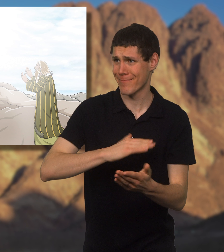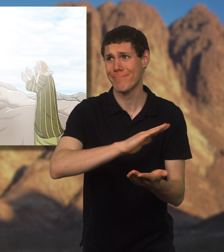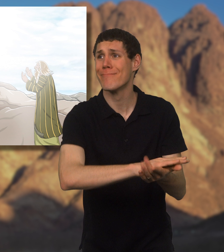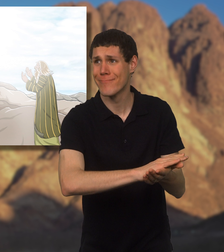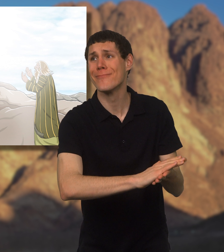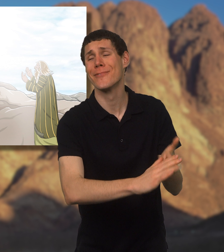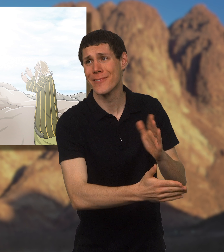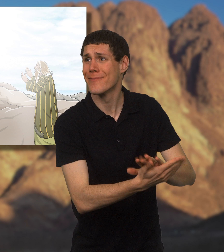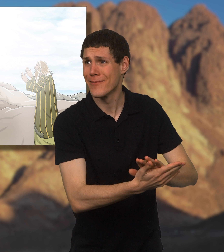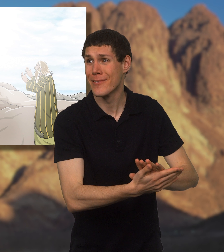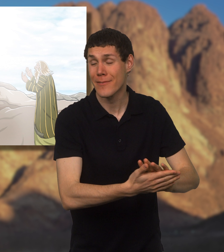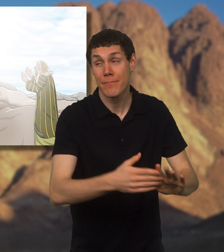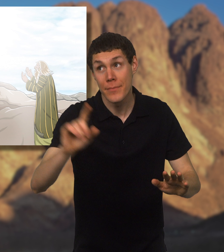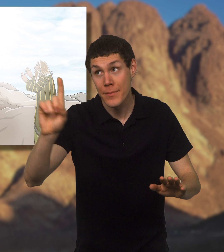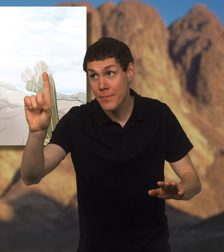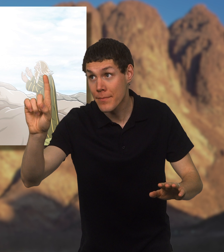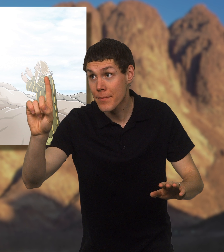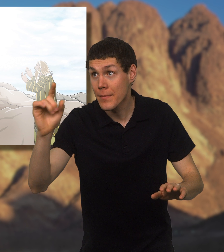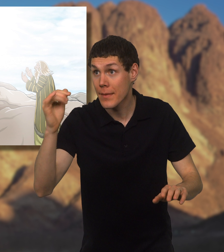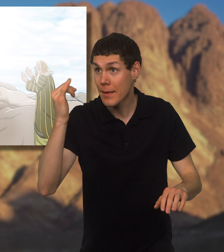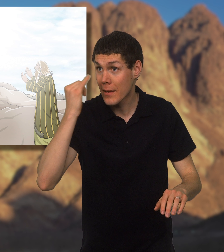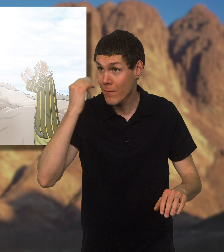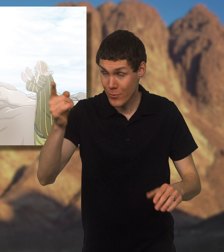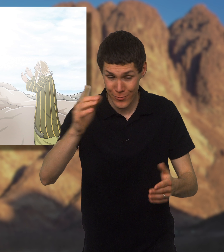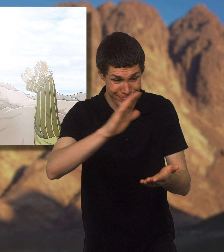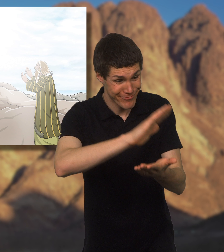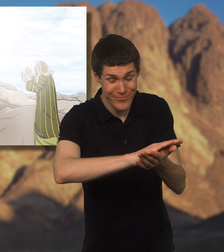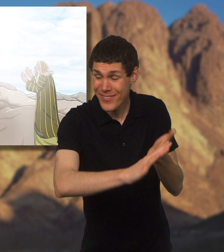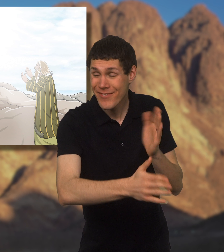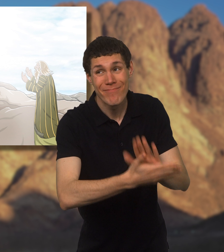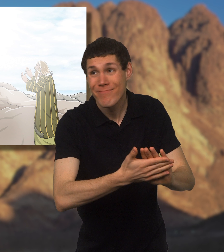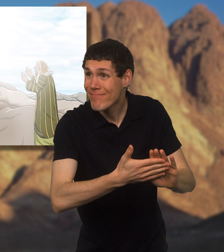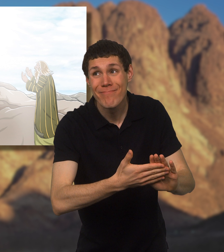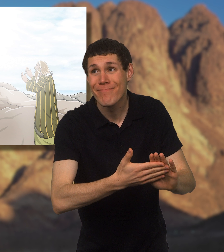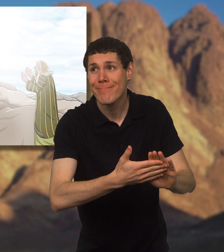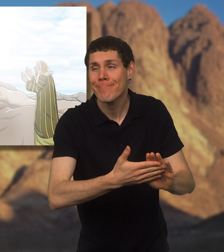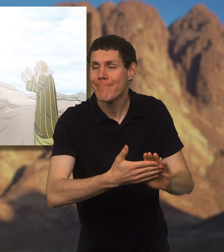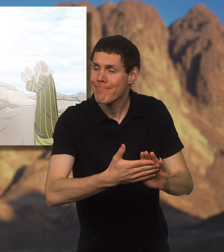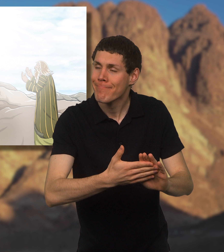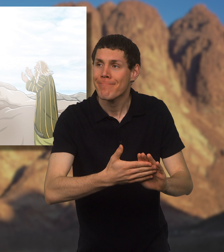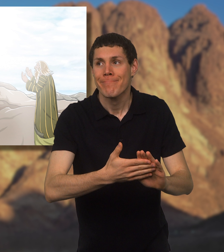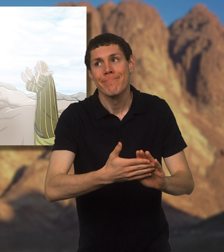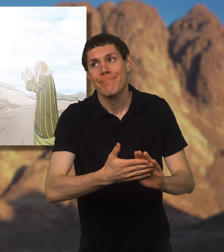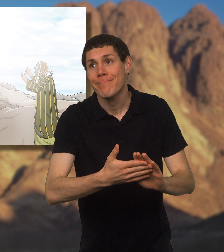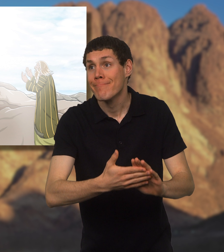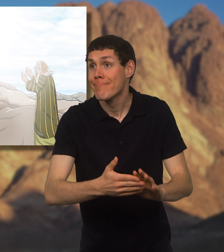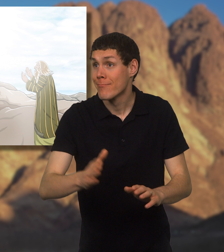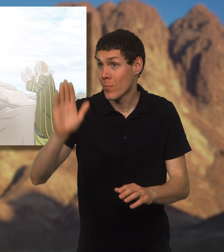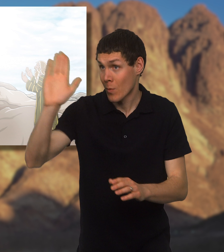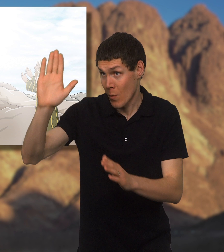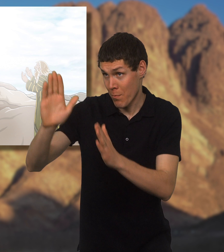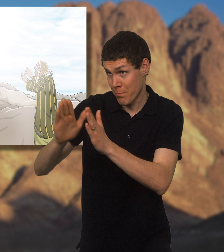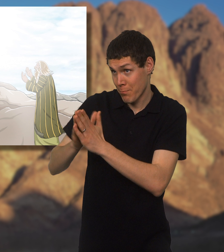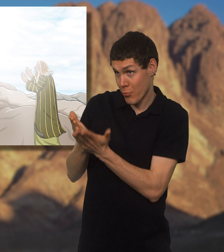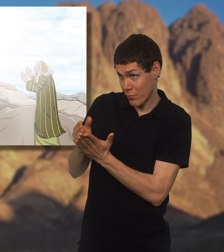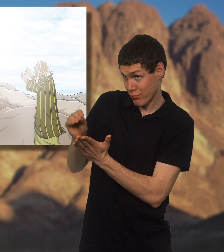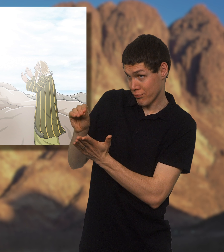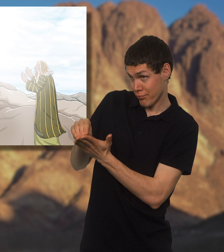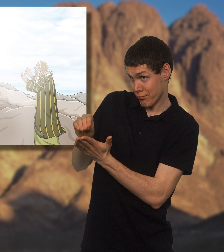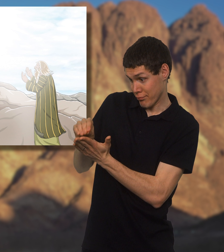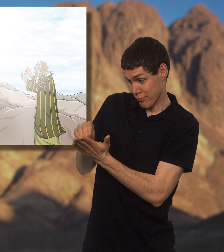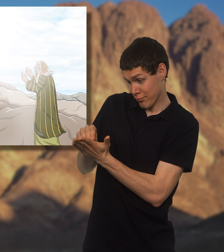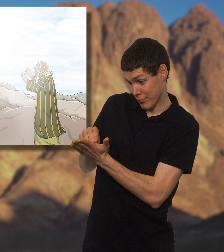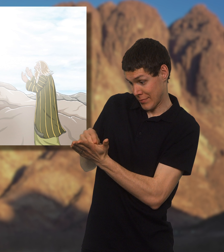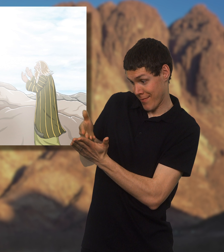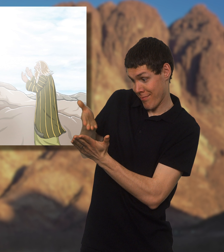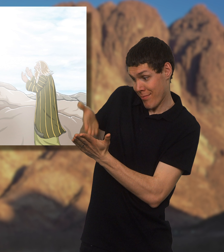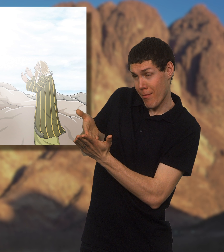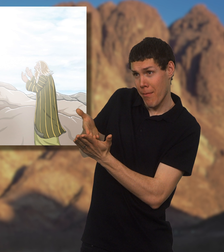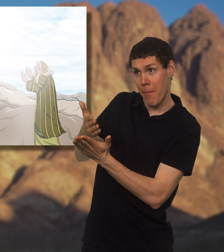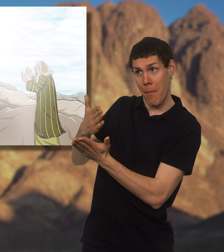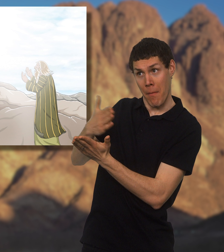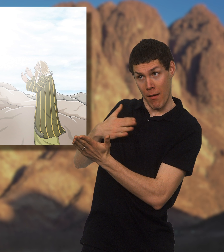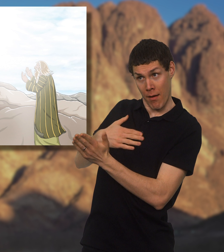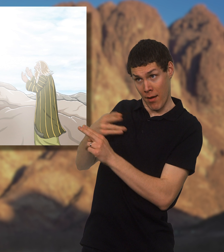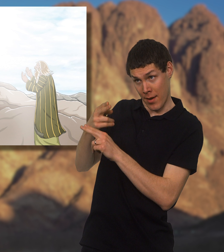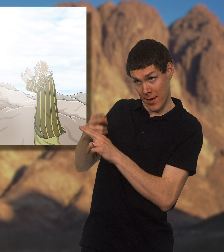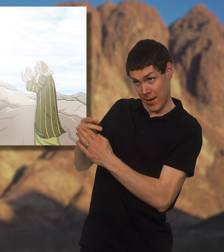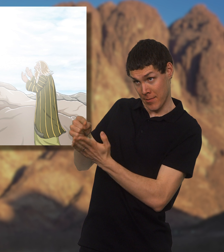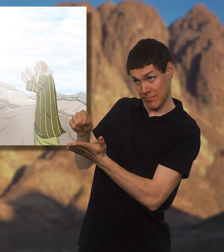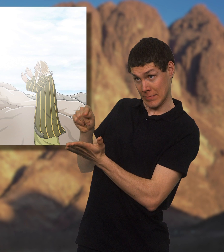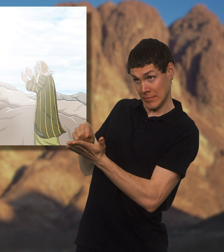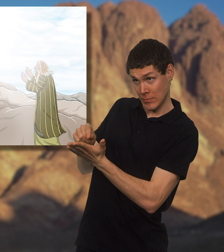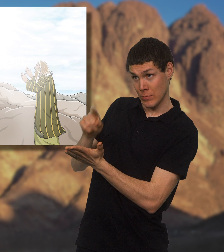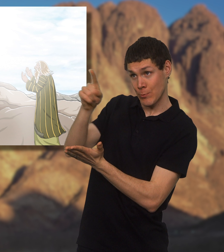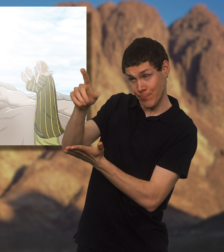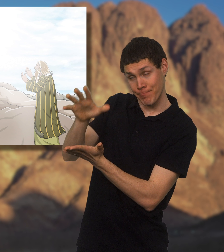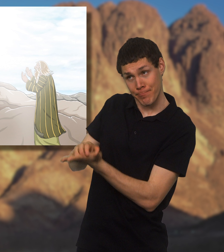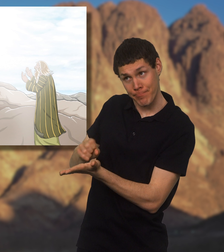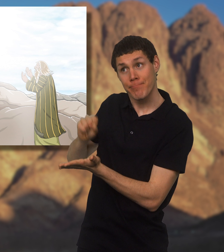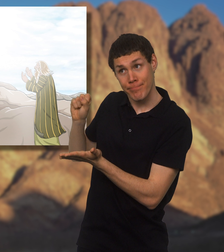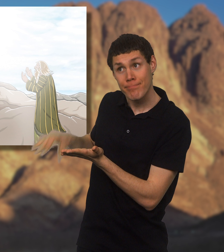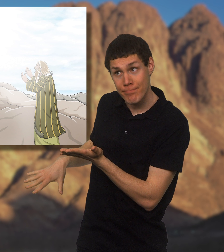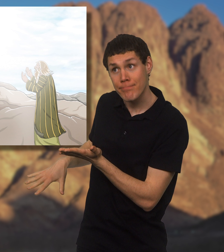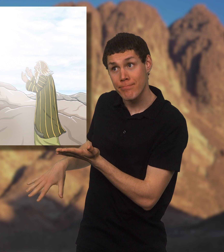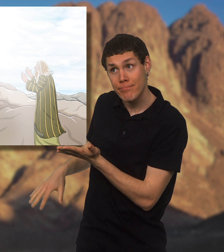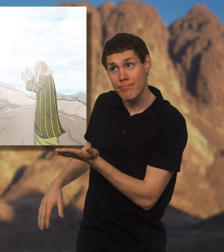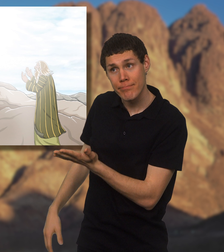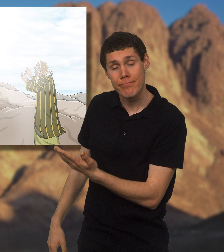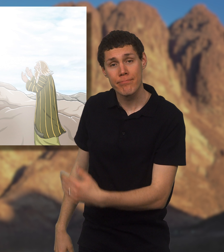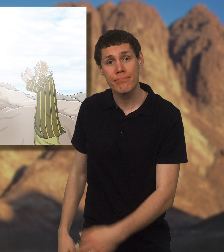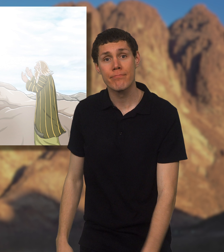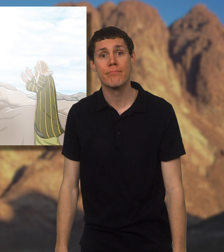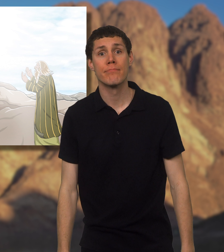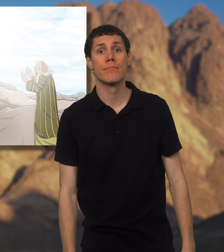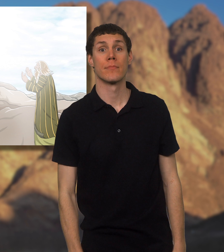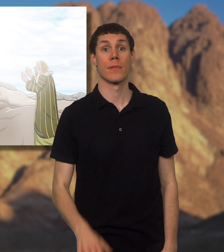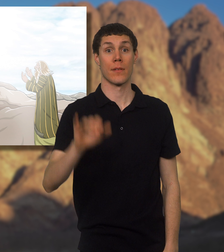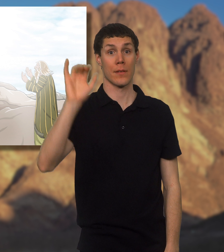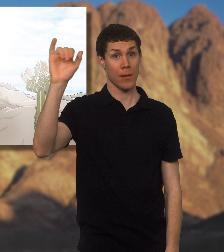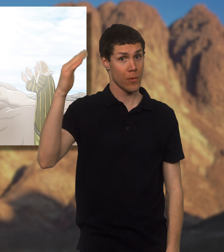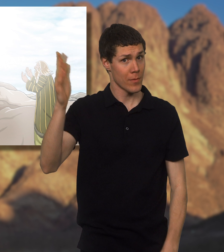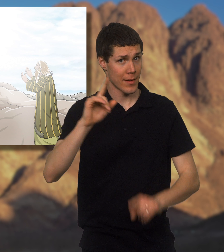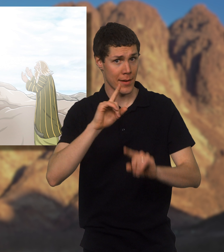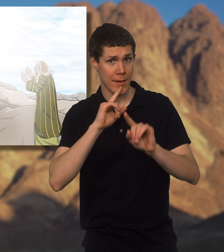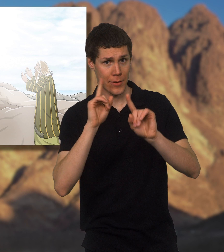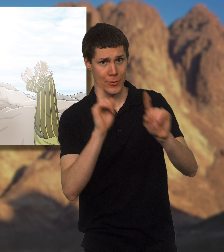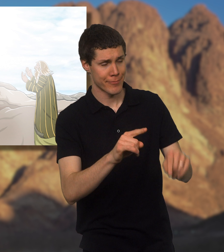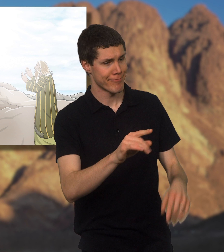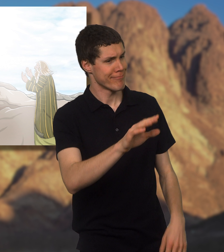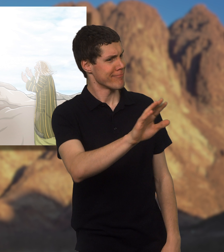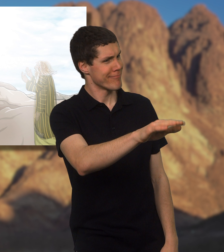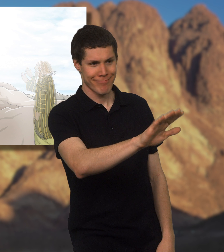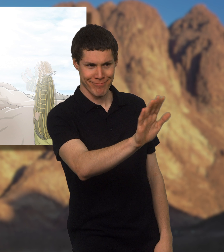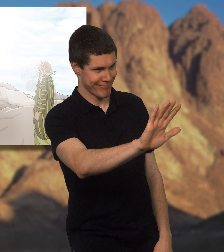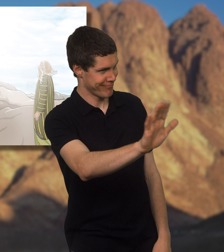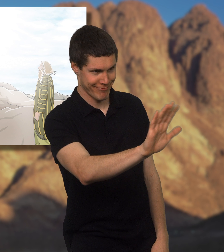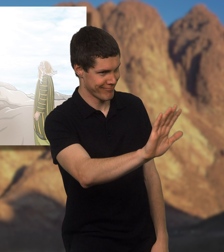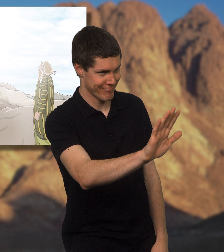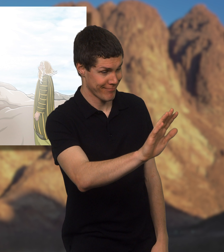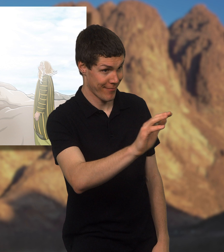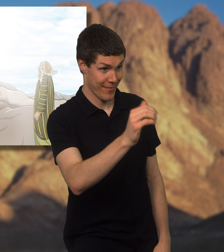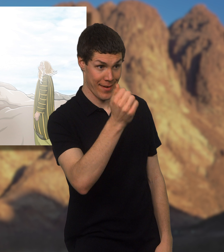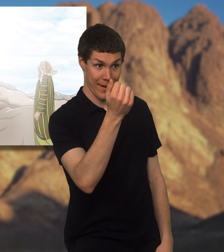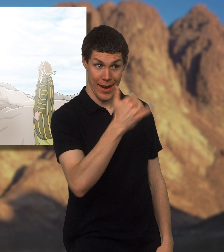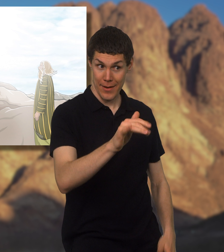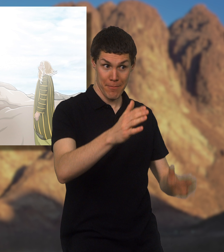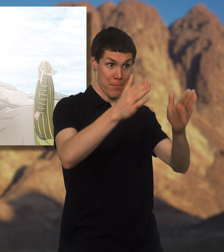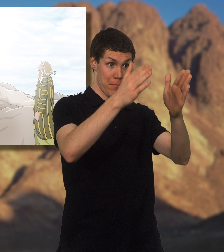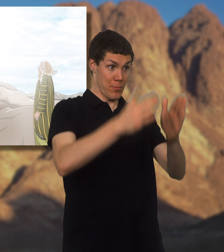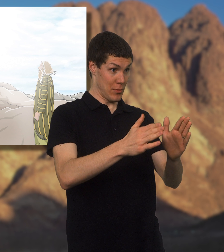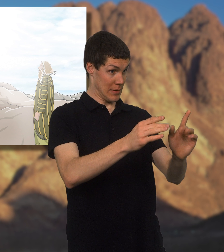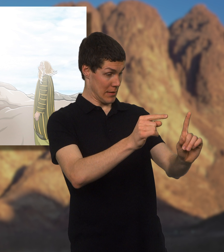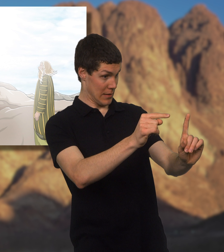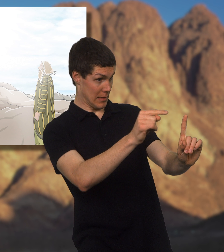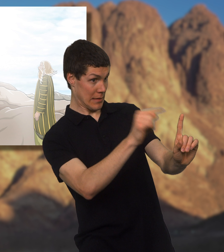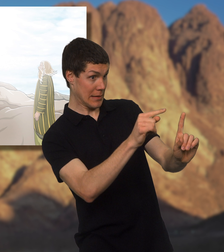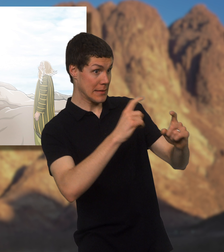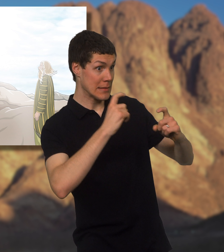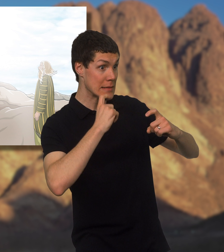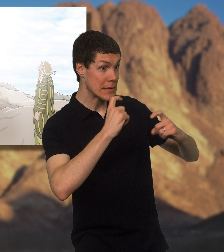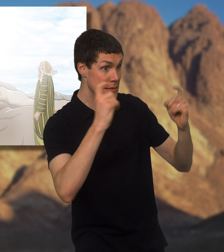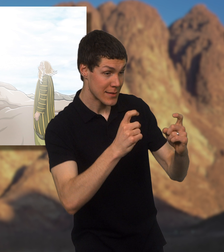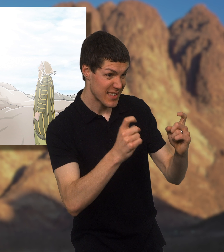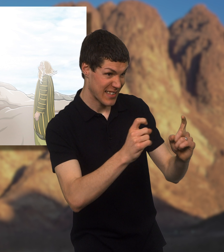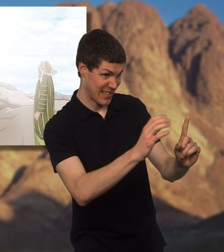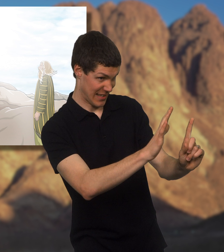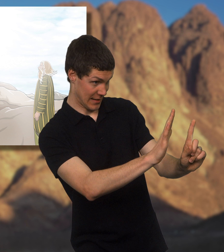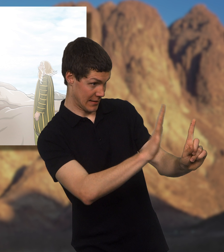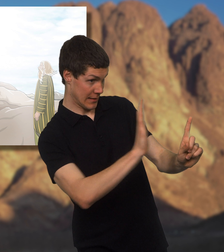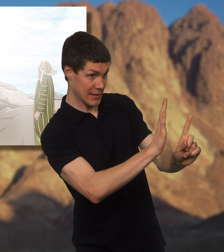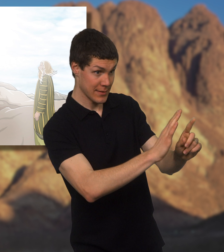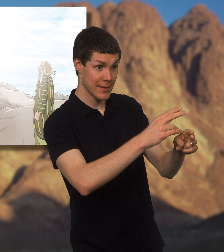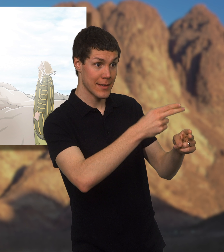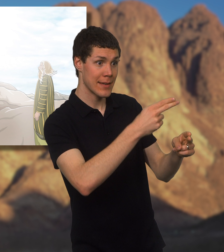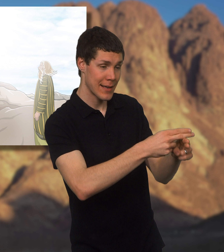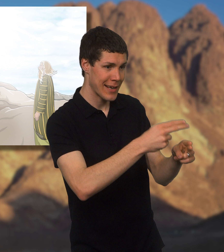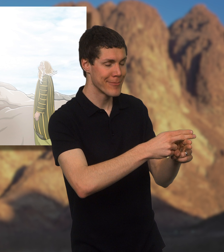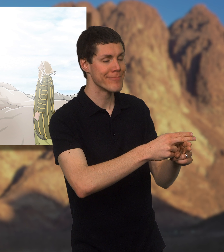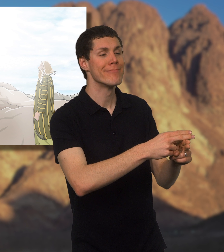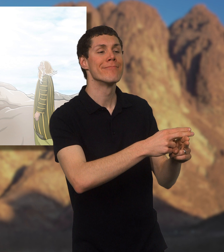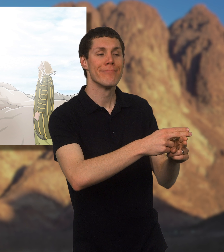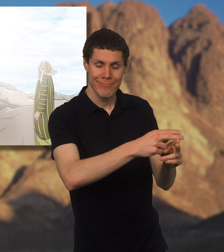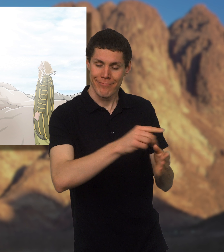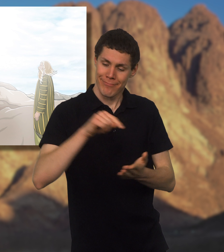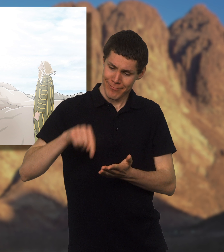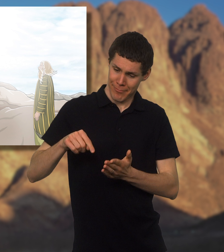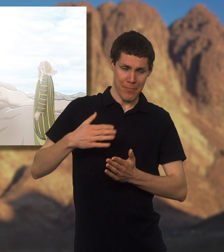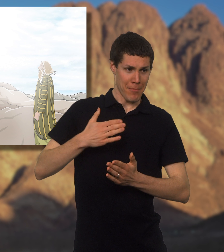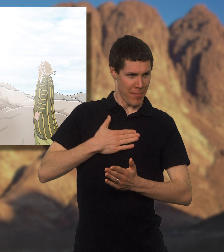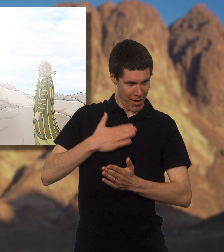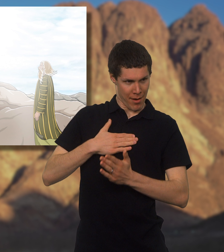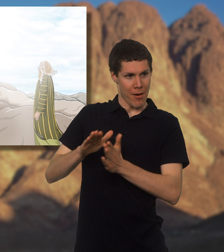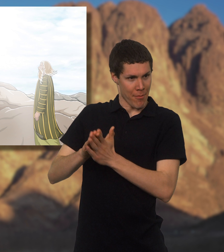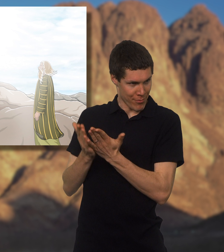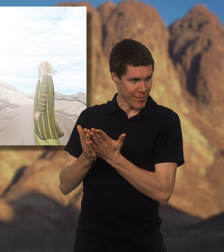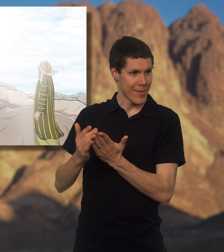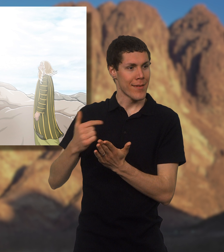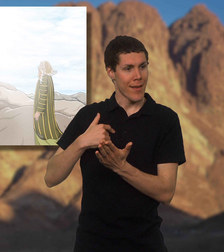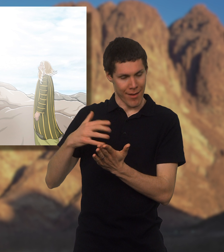Yet now, if You would only forgive their sin.... But if not, please blot me out of the book that You have written.”